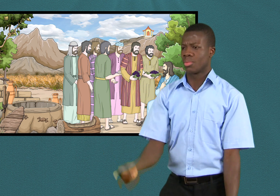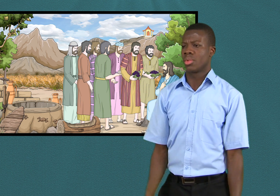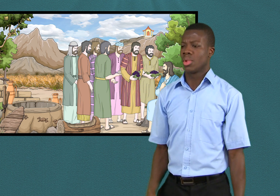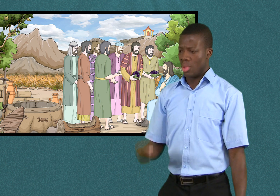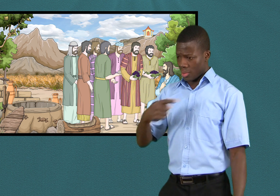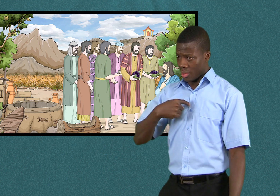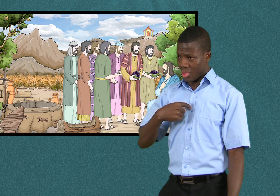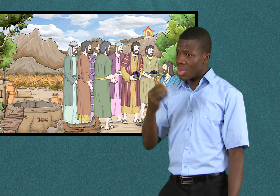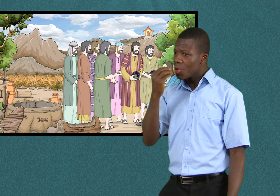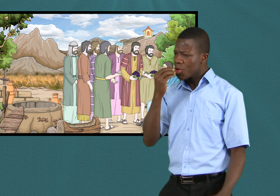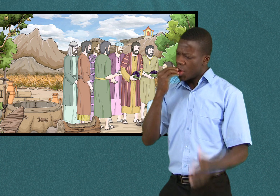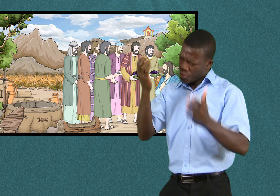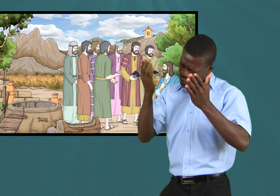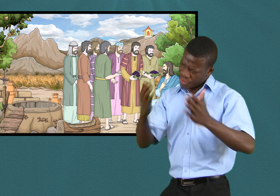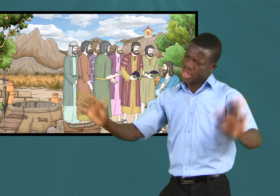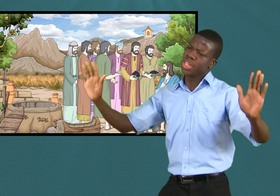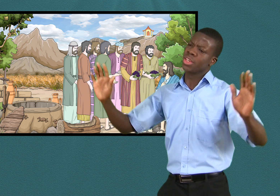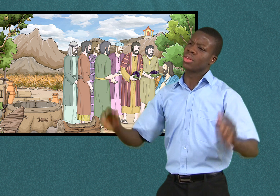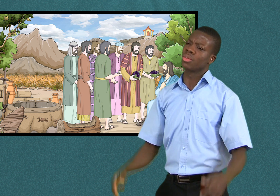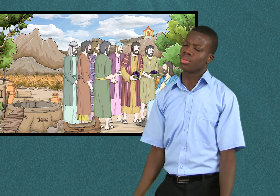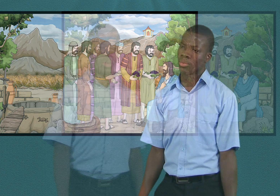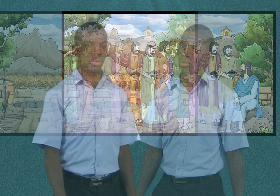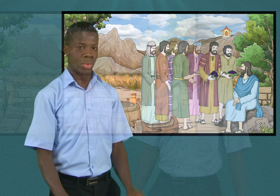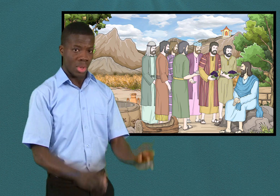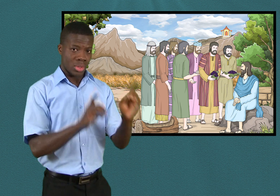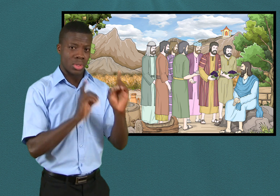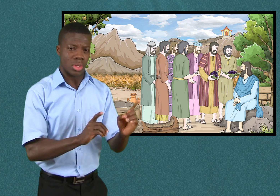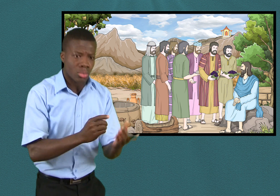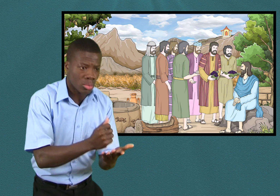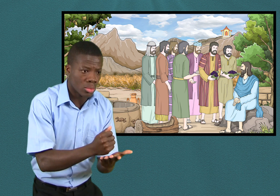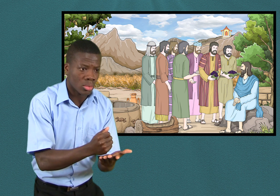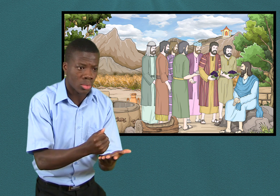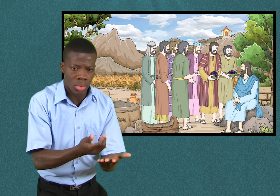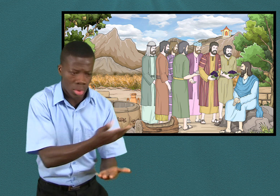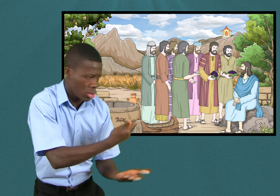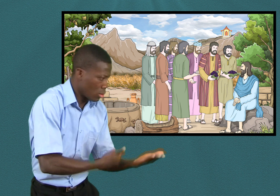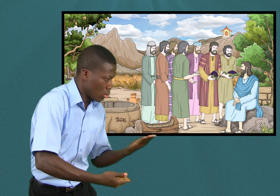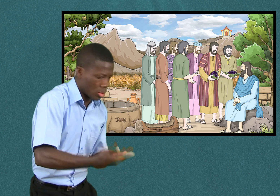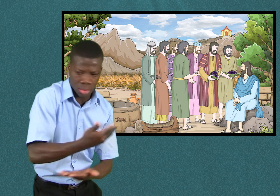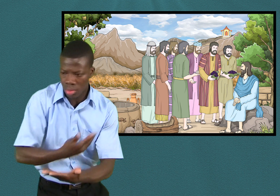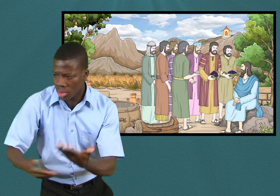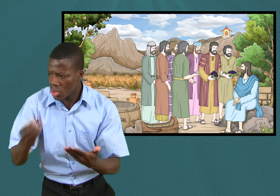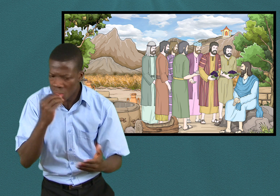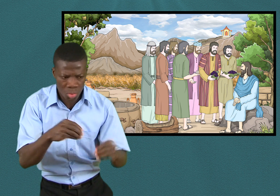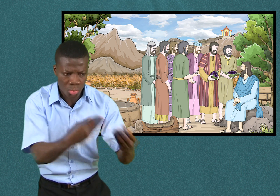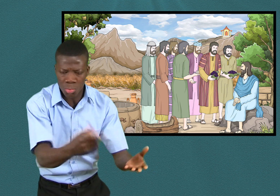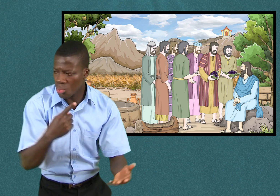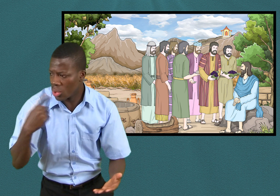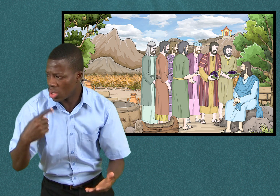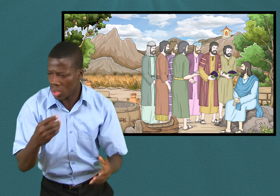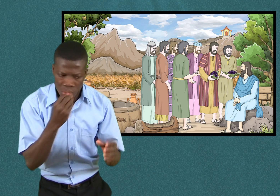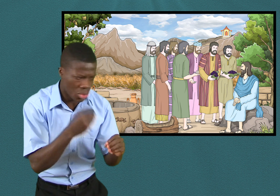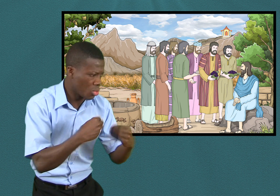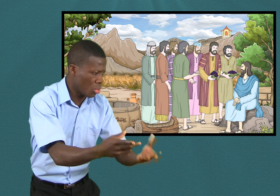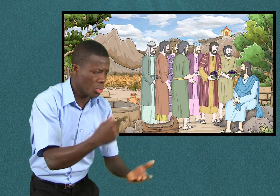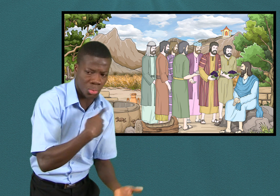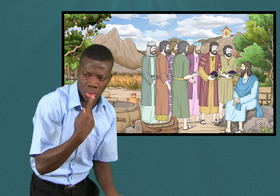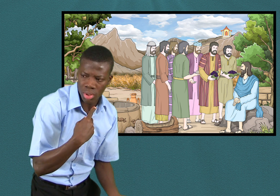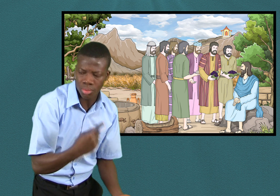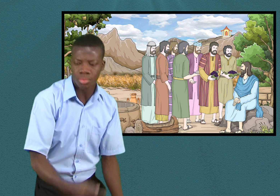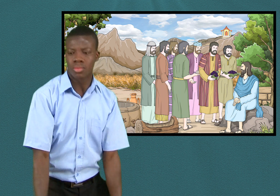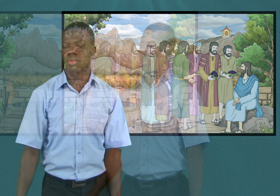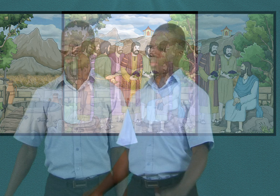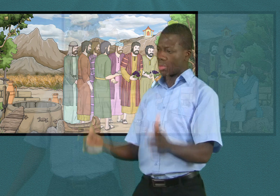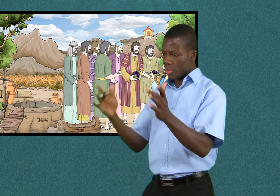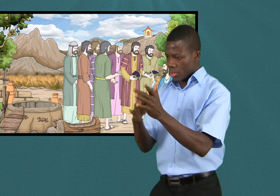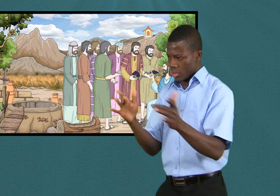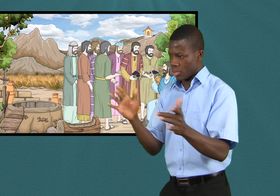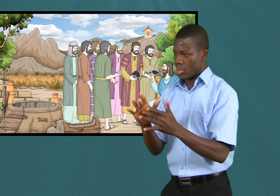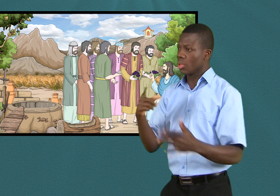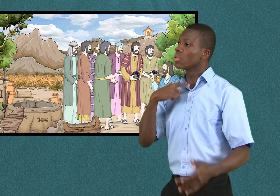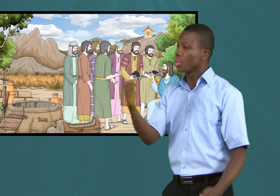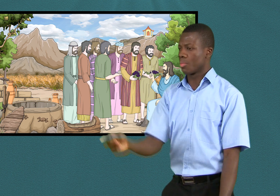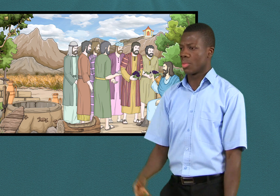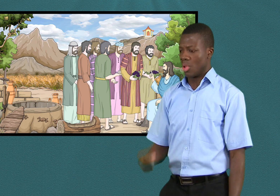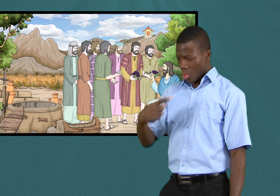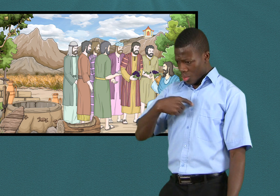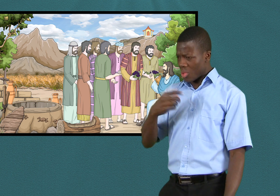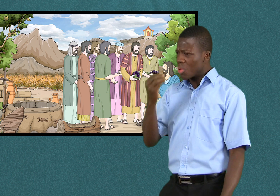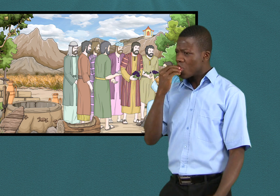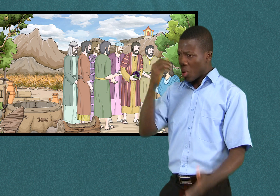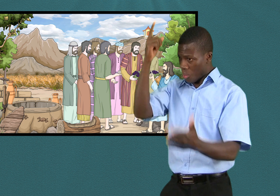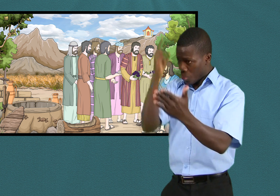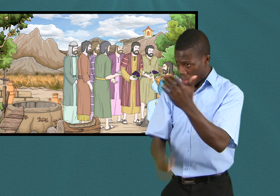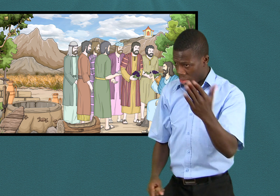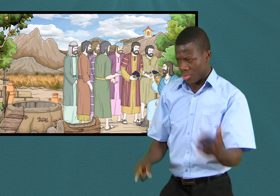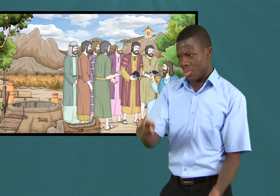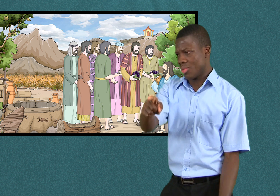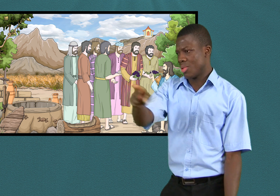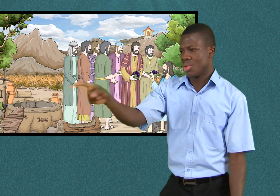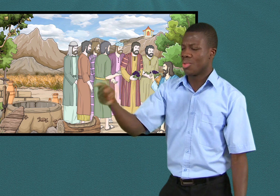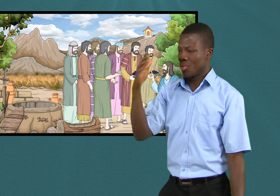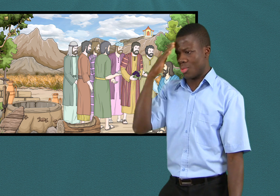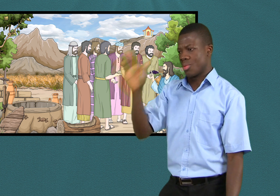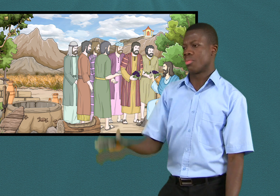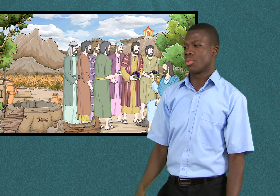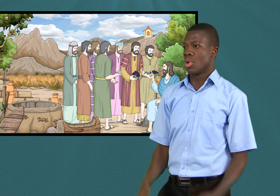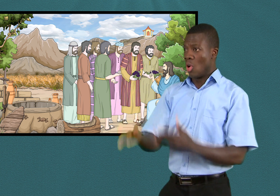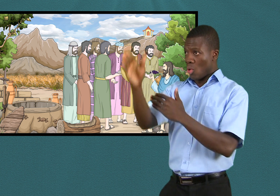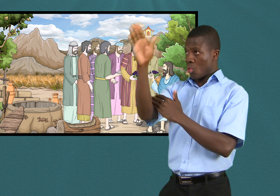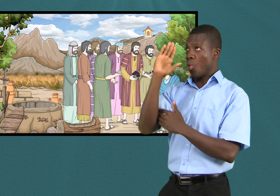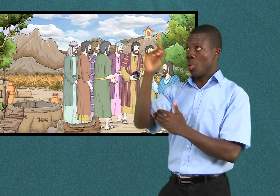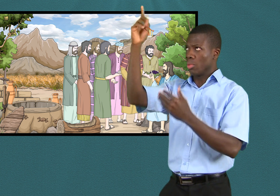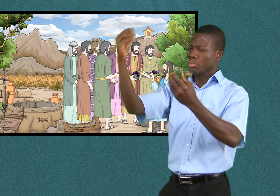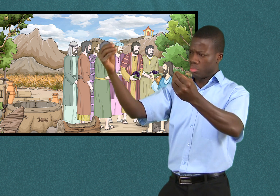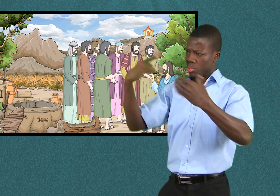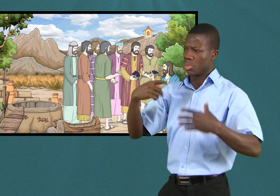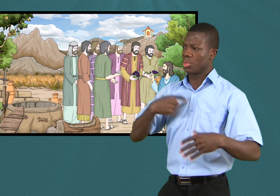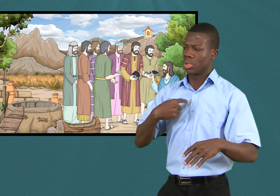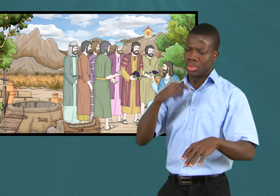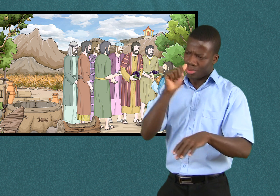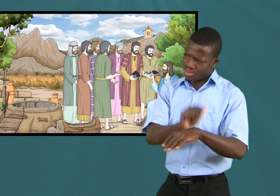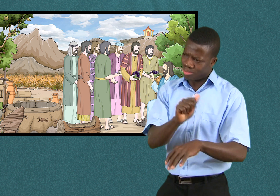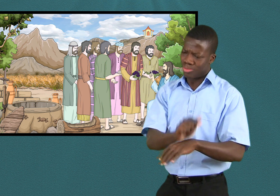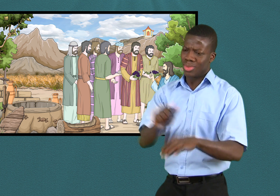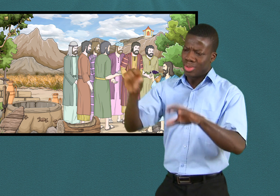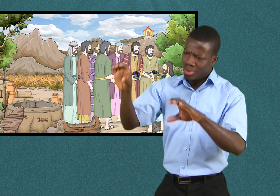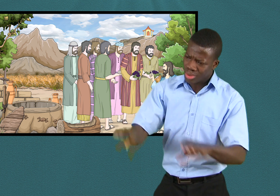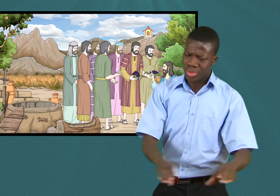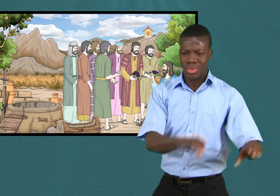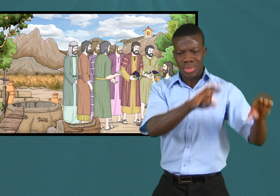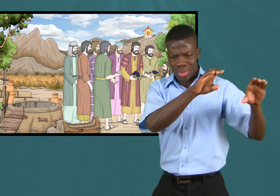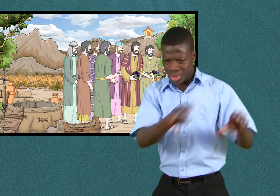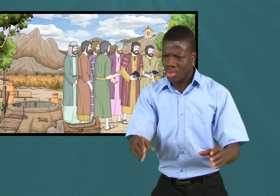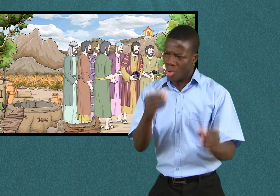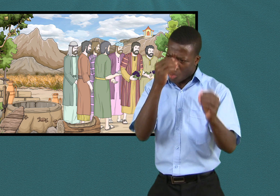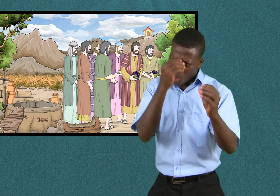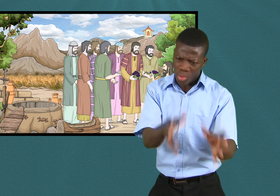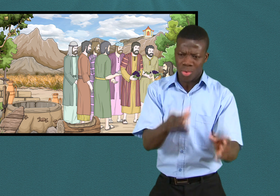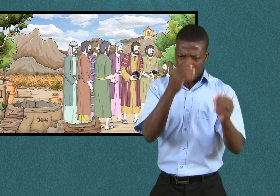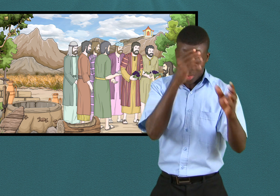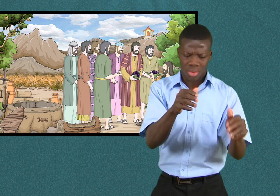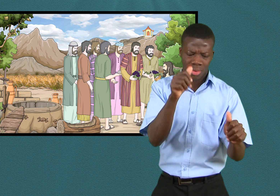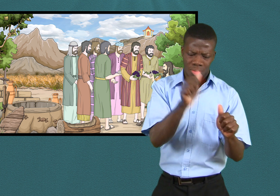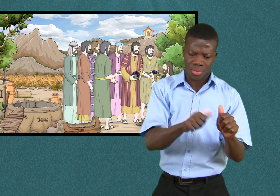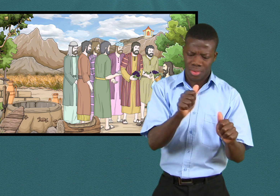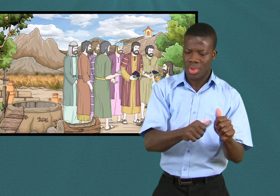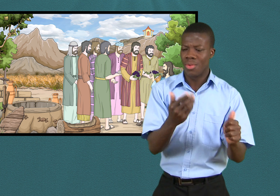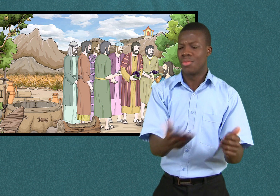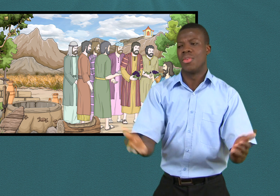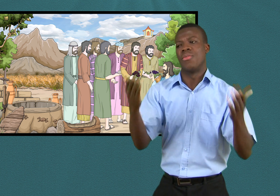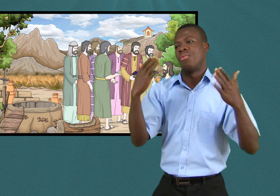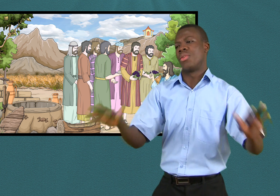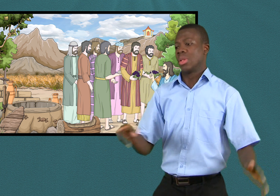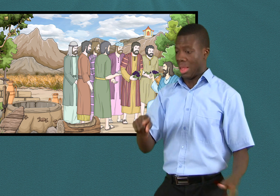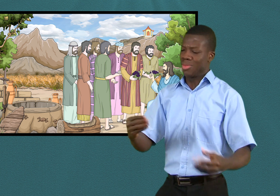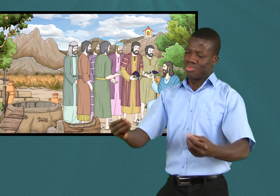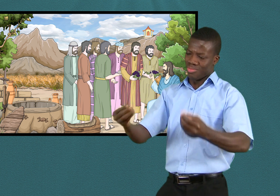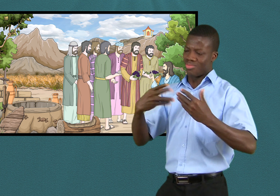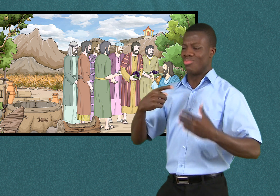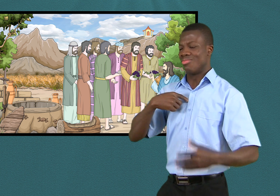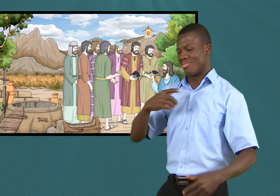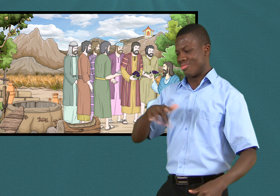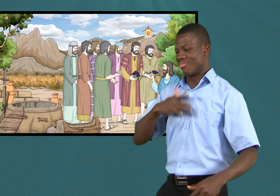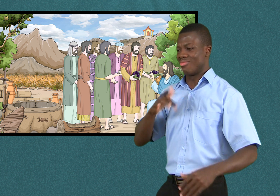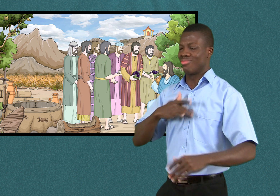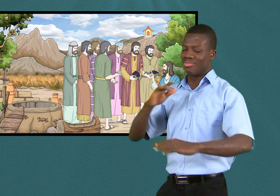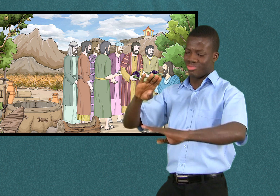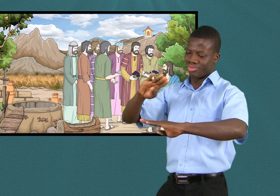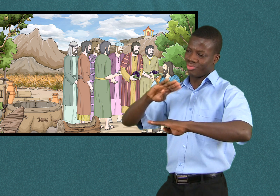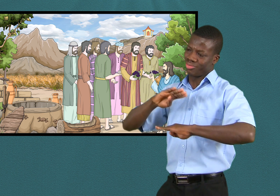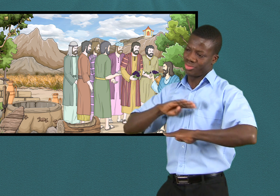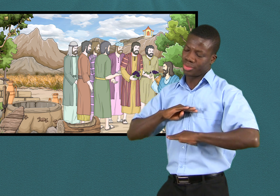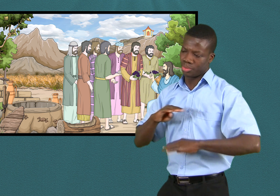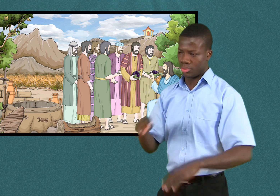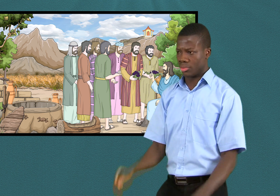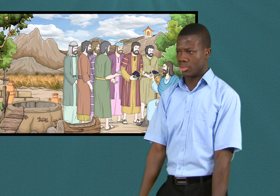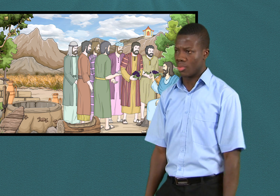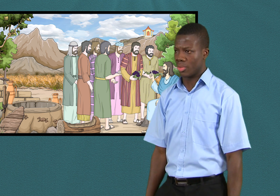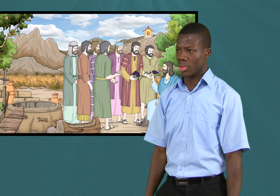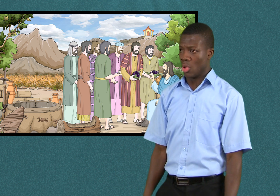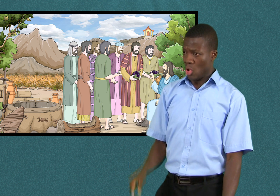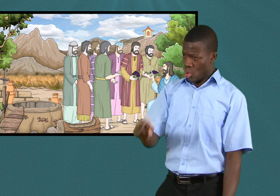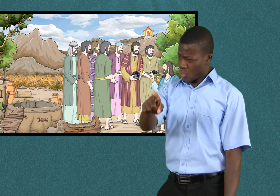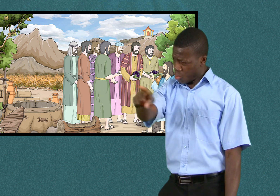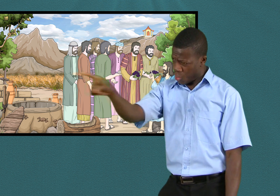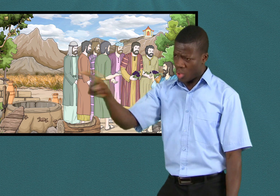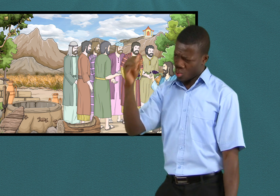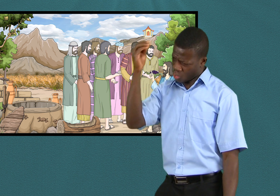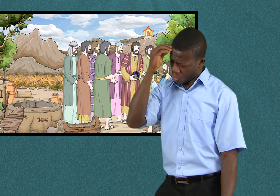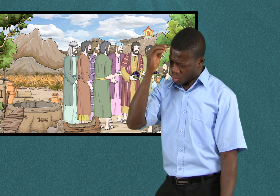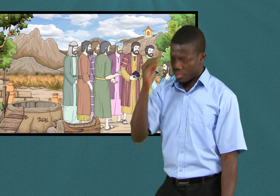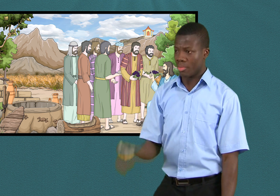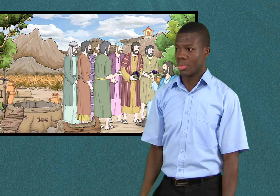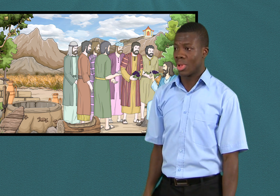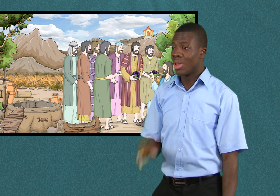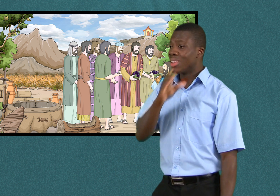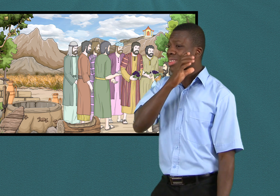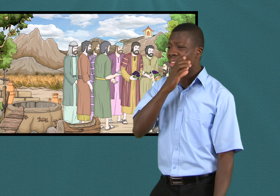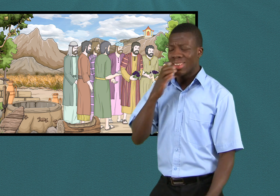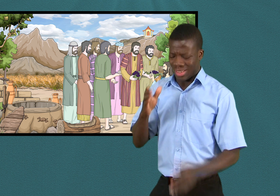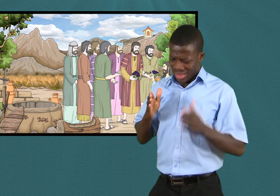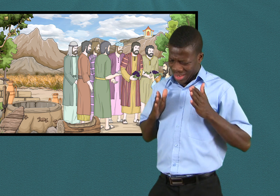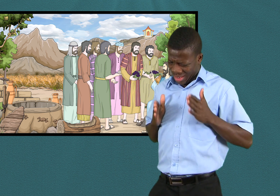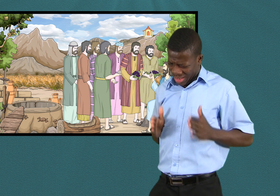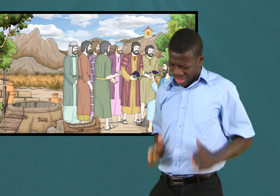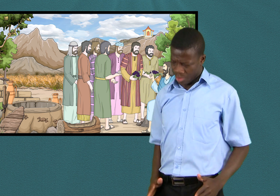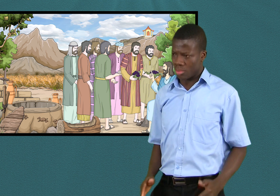So the disciples asked one another, “Could someone have brought Him food?” Jesus explained, “My food is to do the will of Him who sent Me and to finish His work.